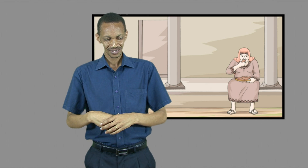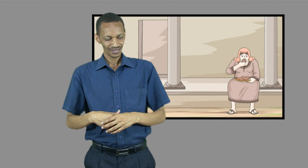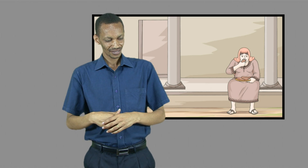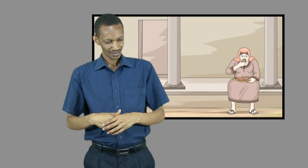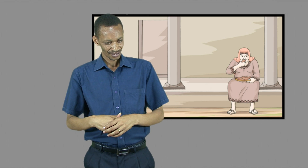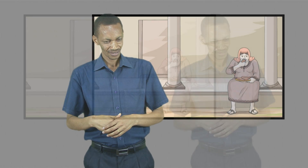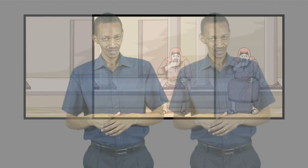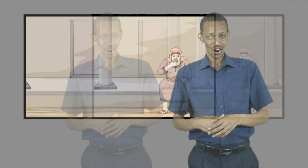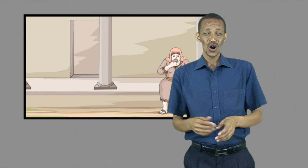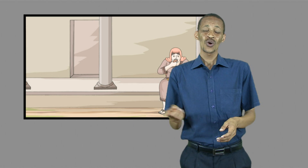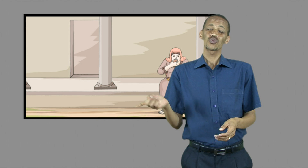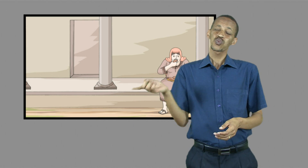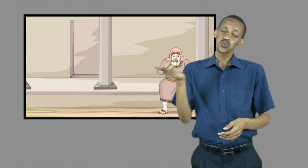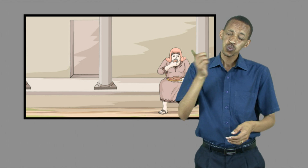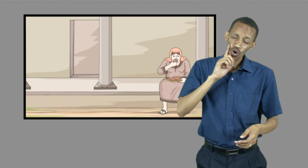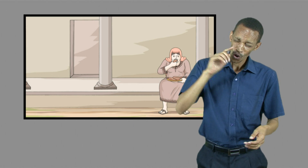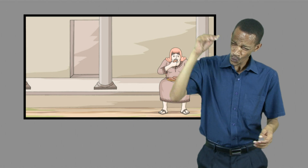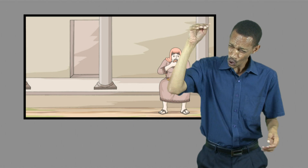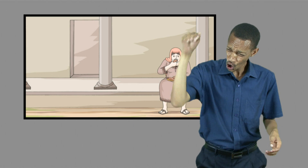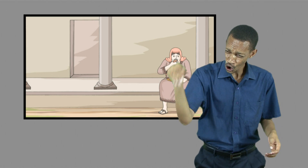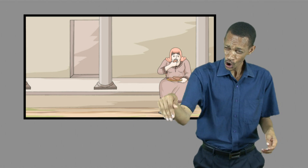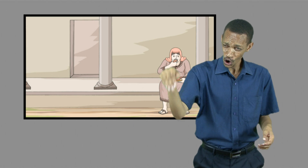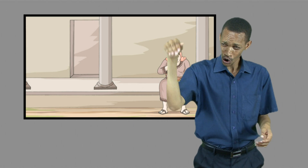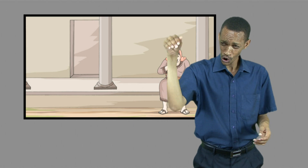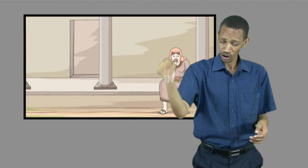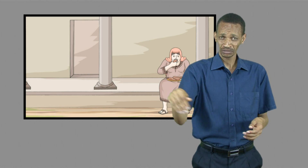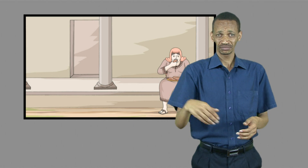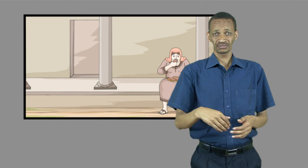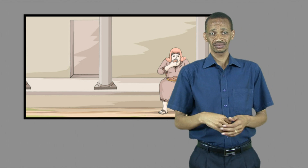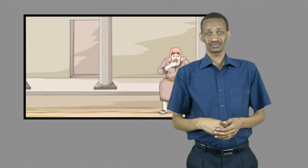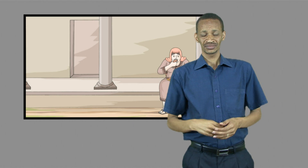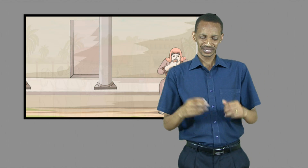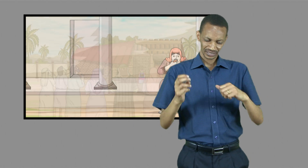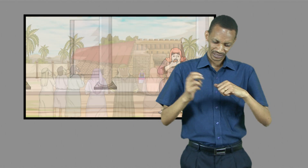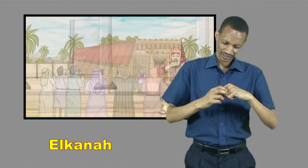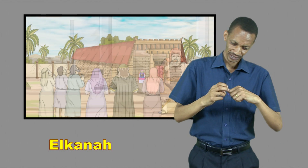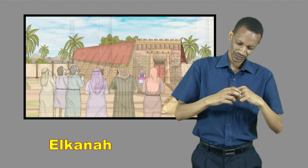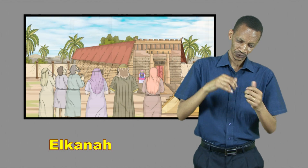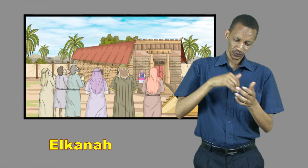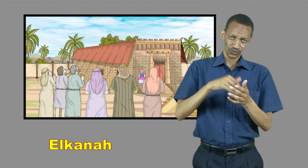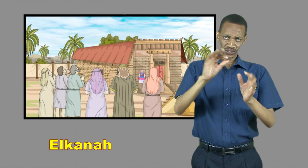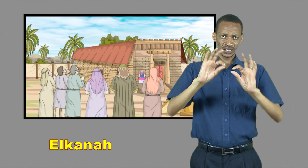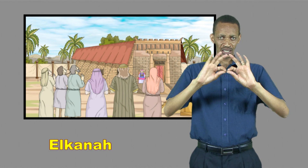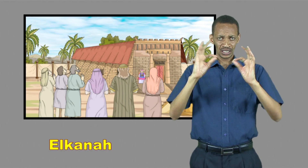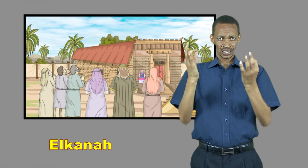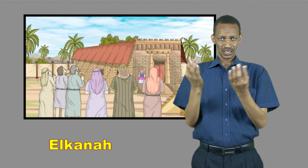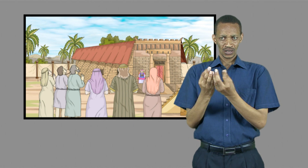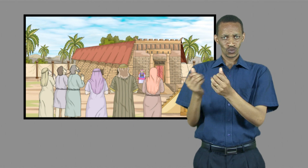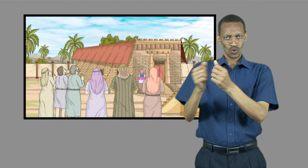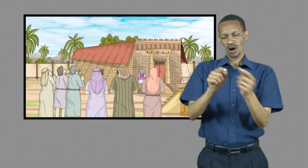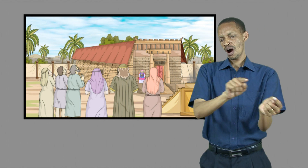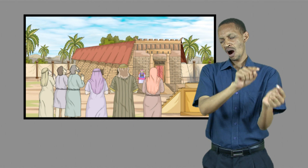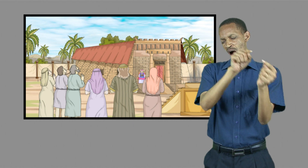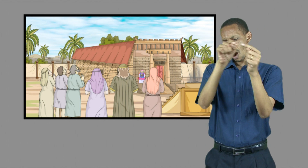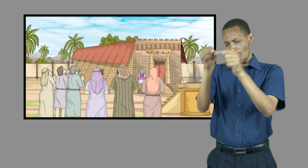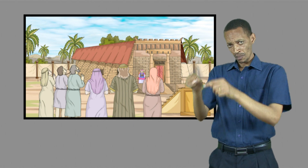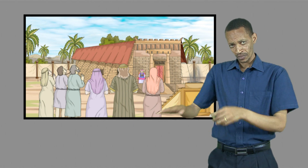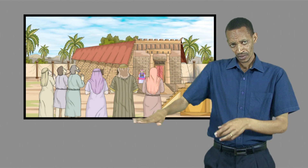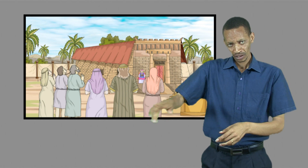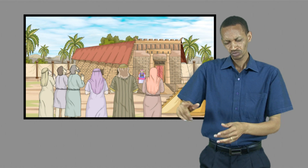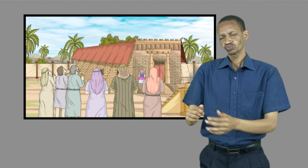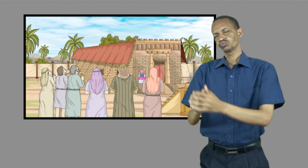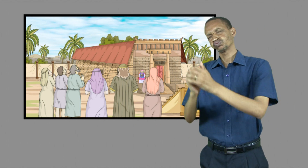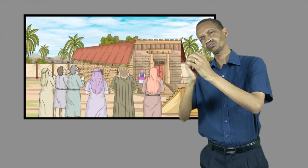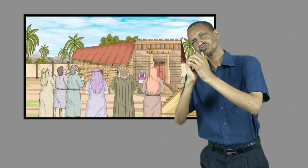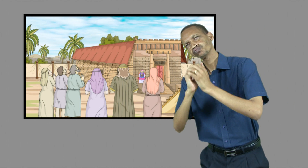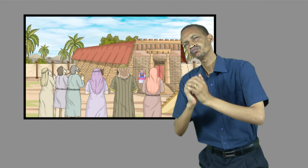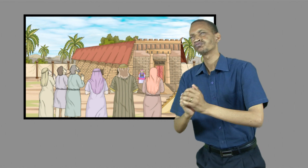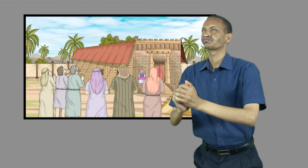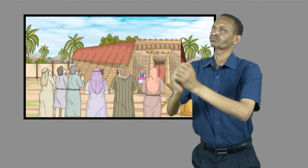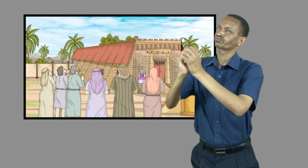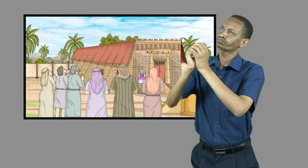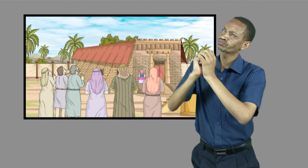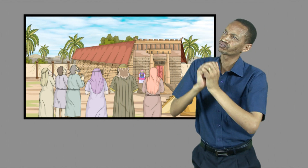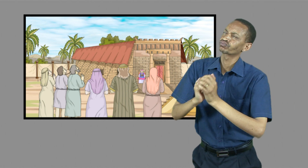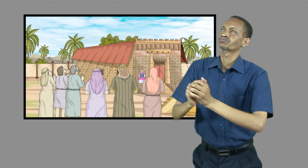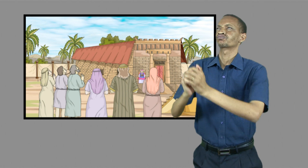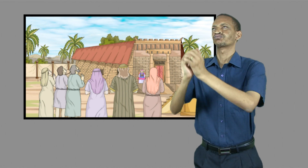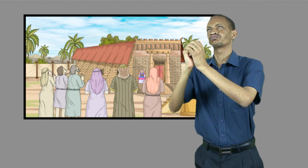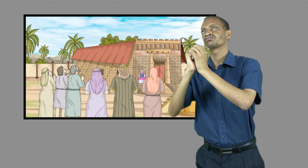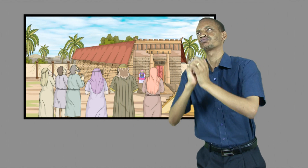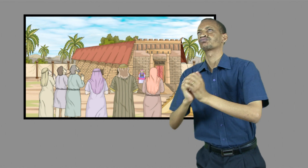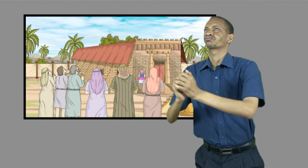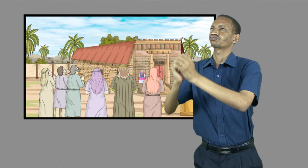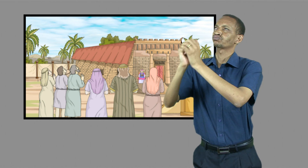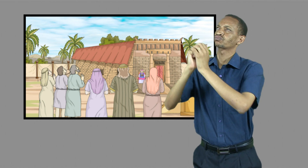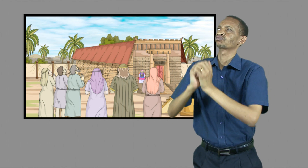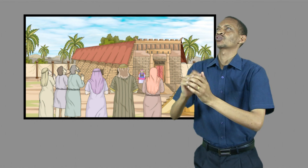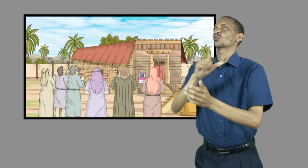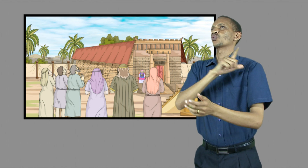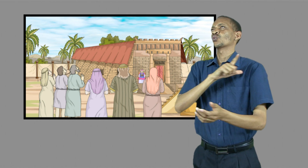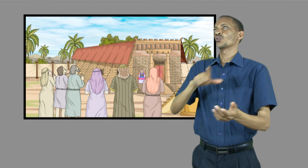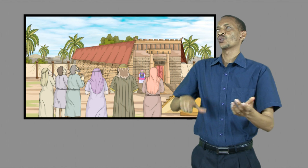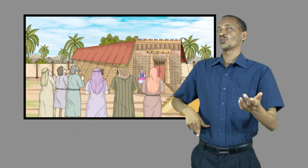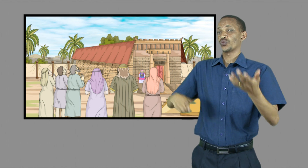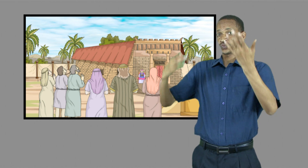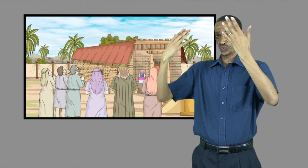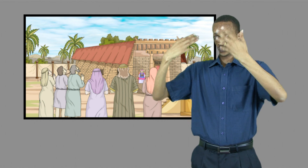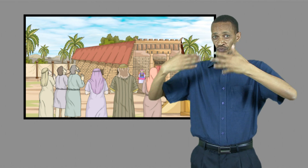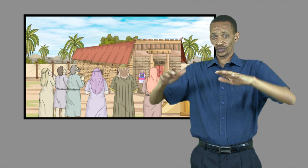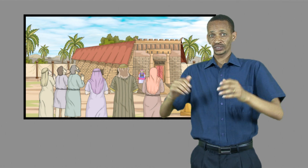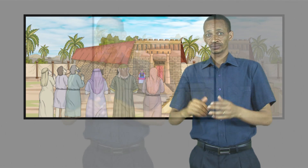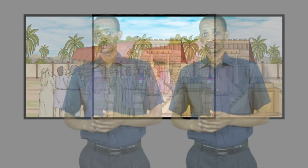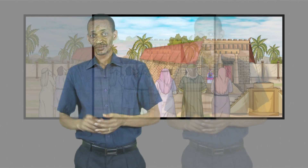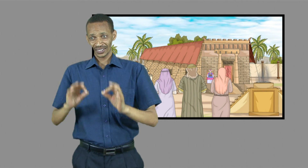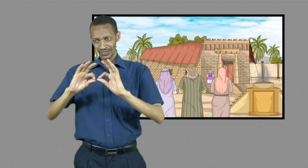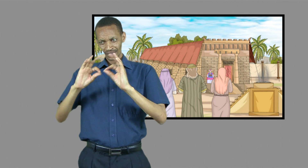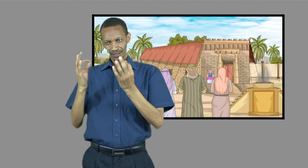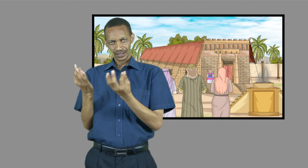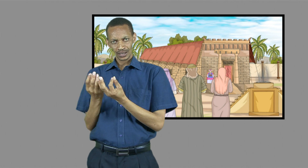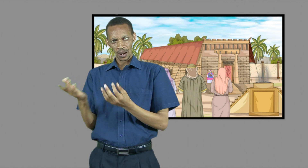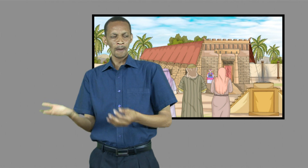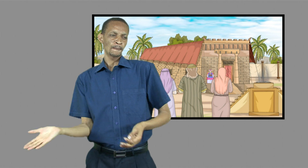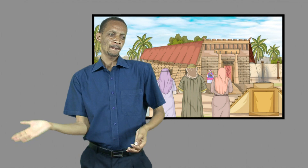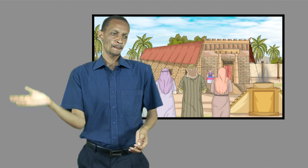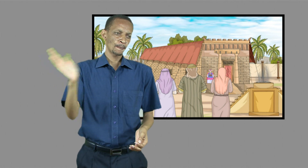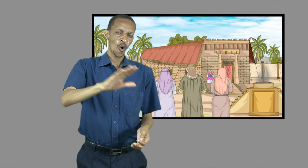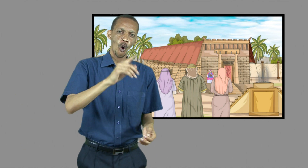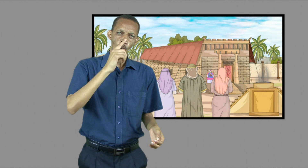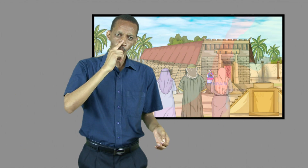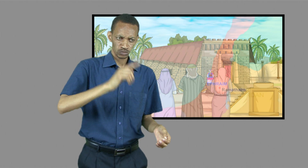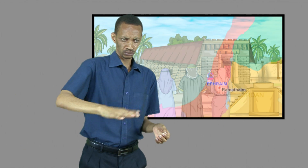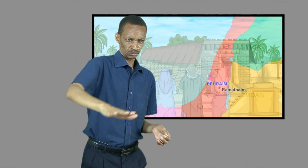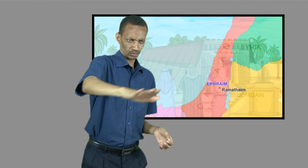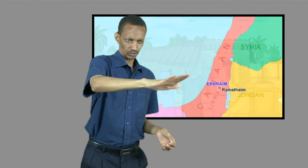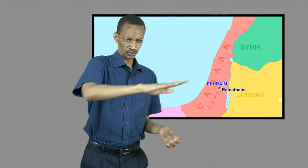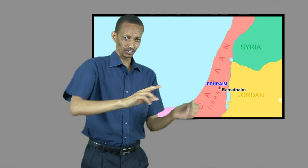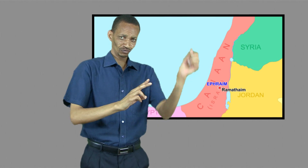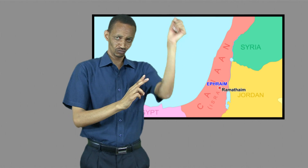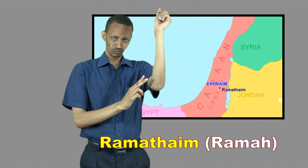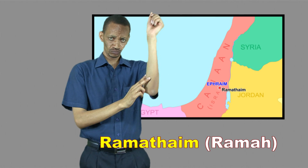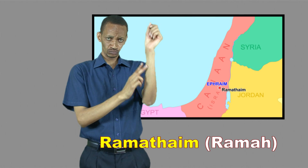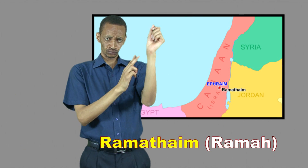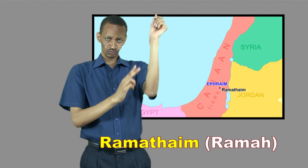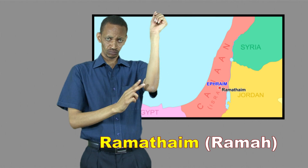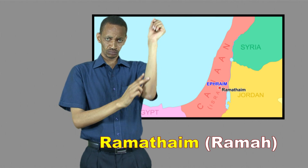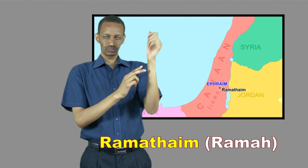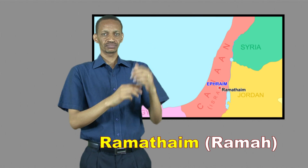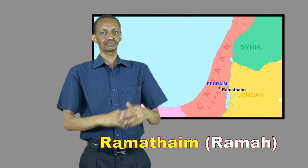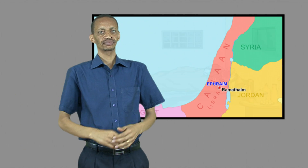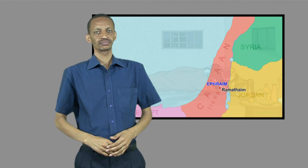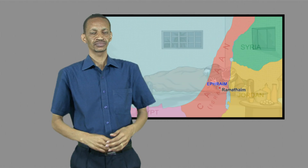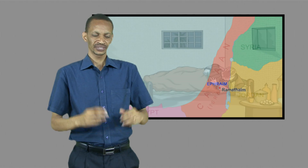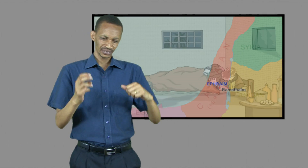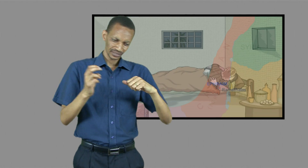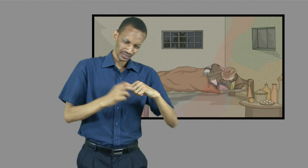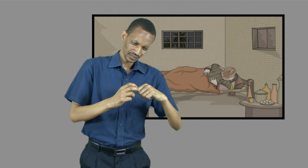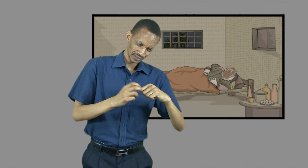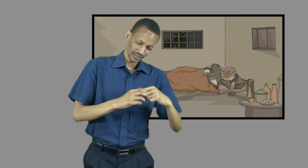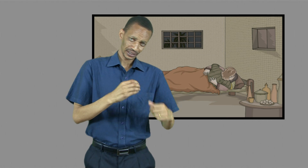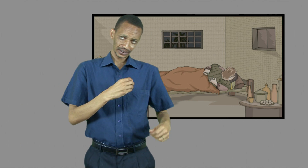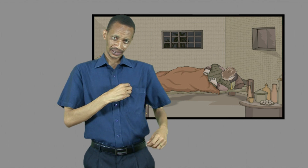The next morning Elkanah and Hannah got up early to bow in worship before the LORD, and then returned home to Ramah.